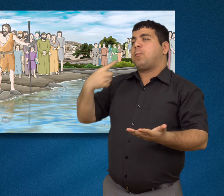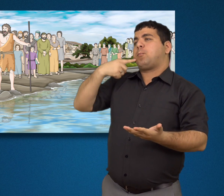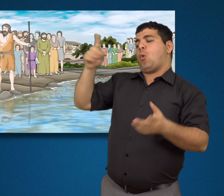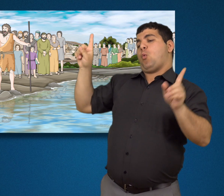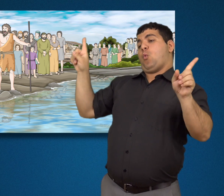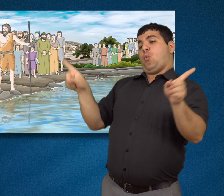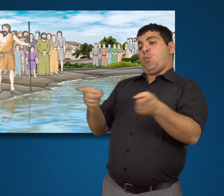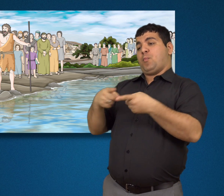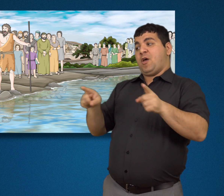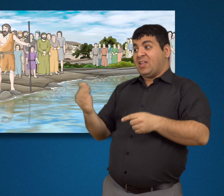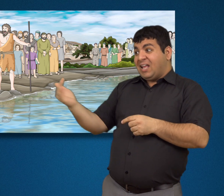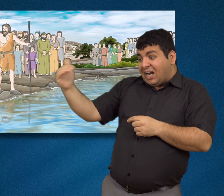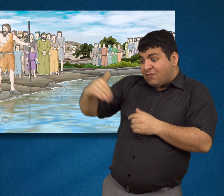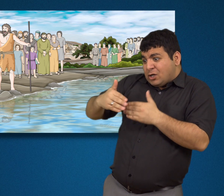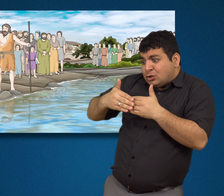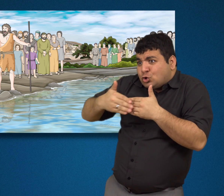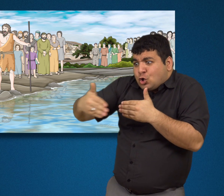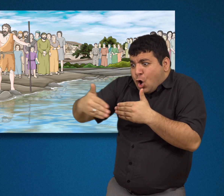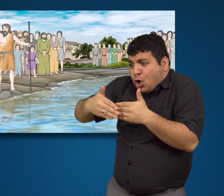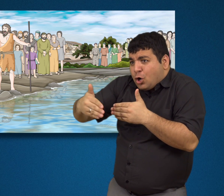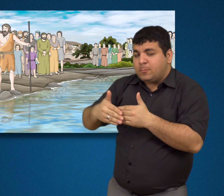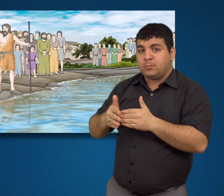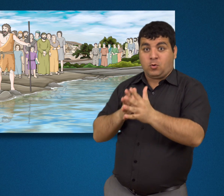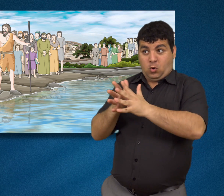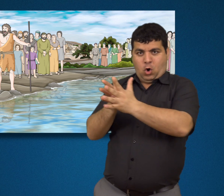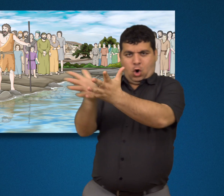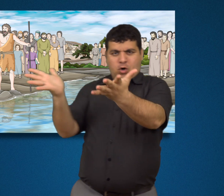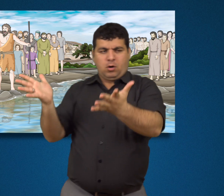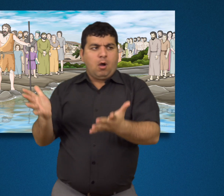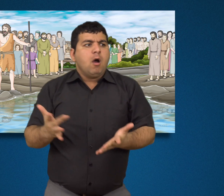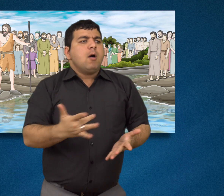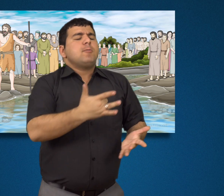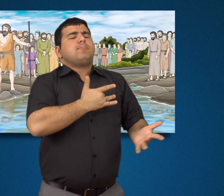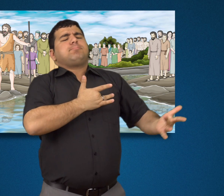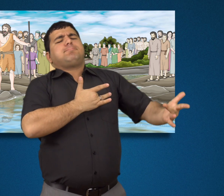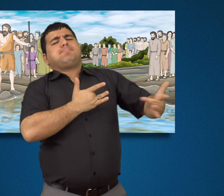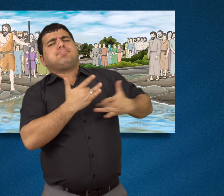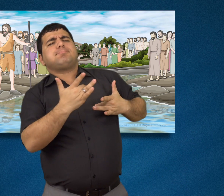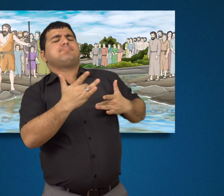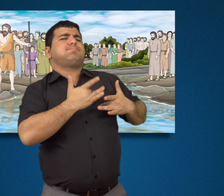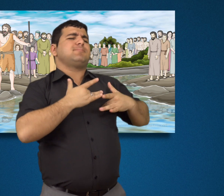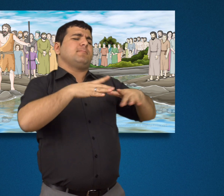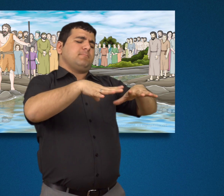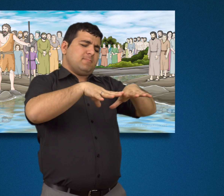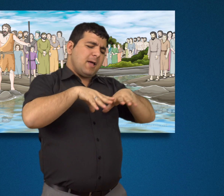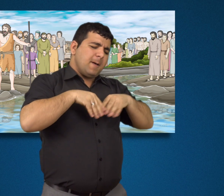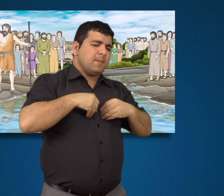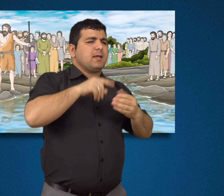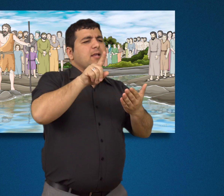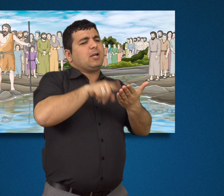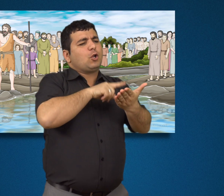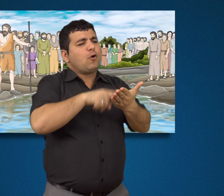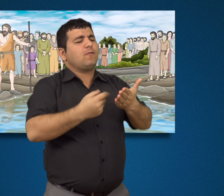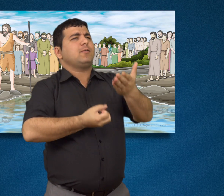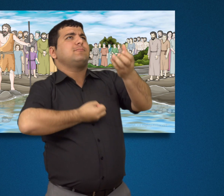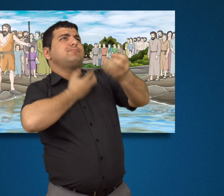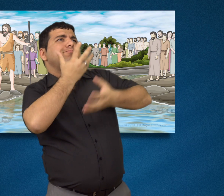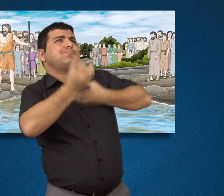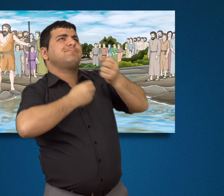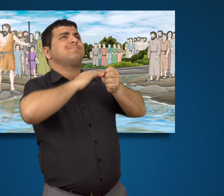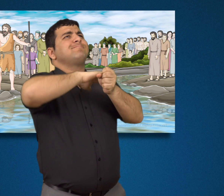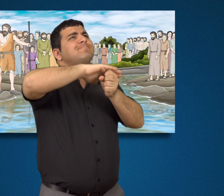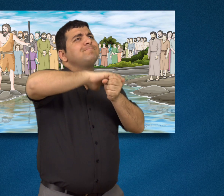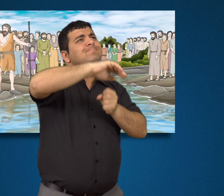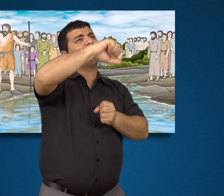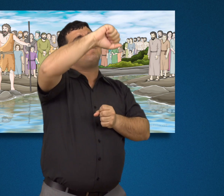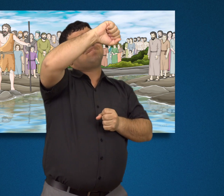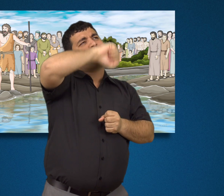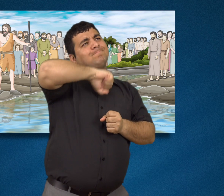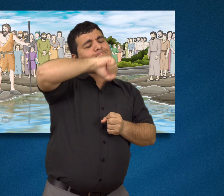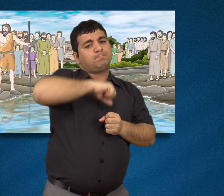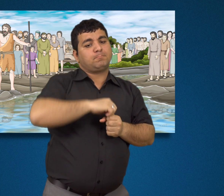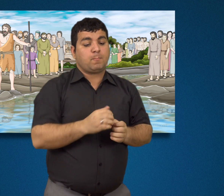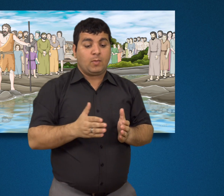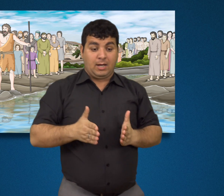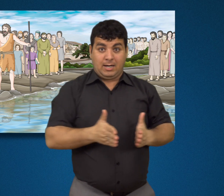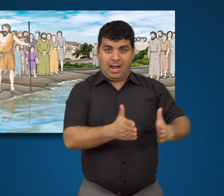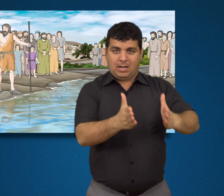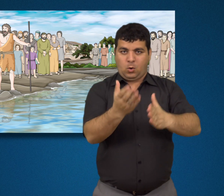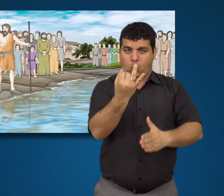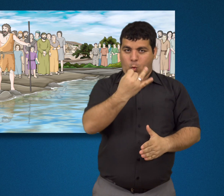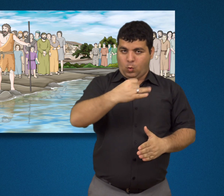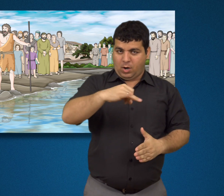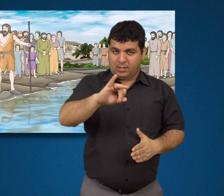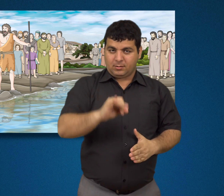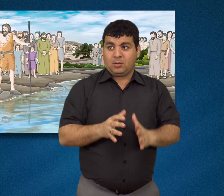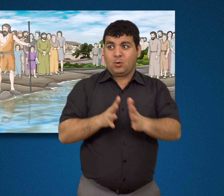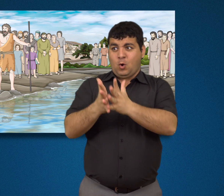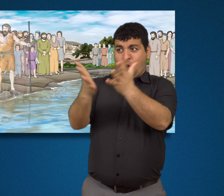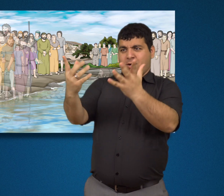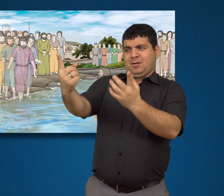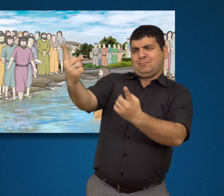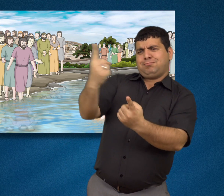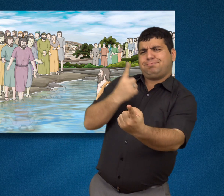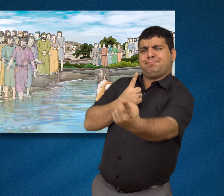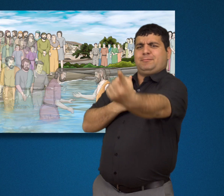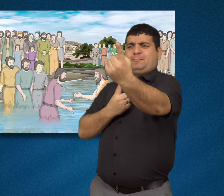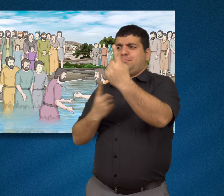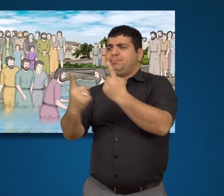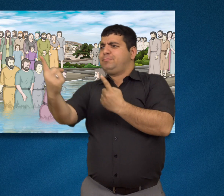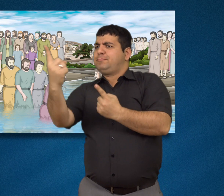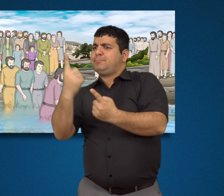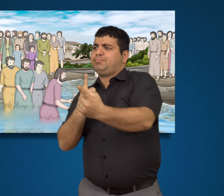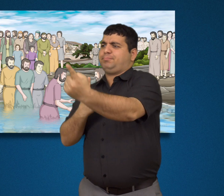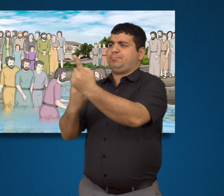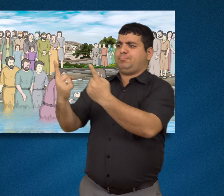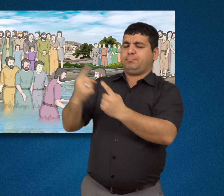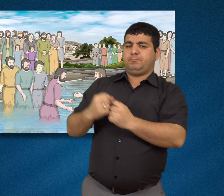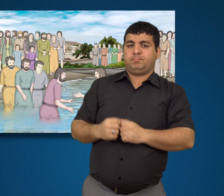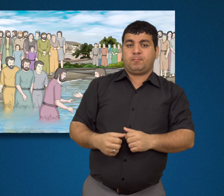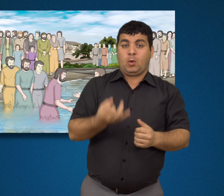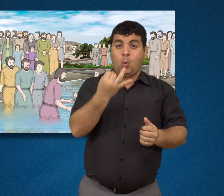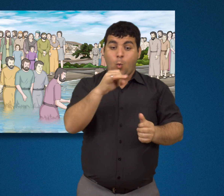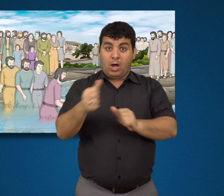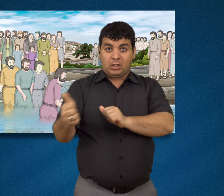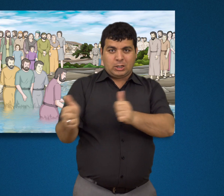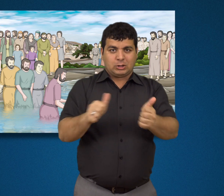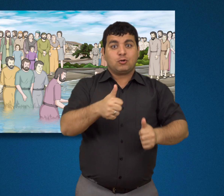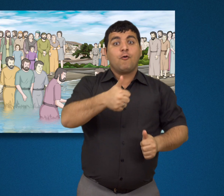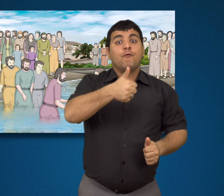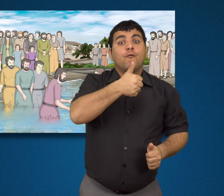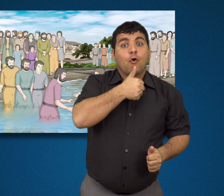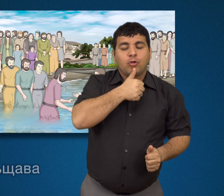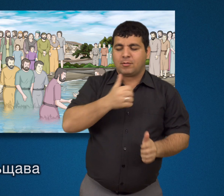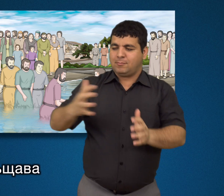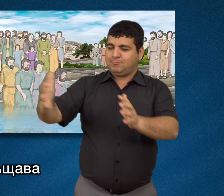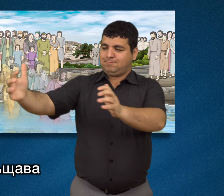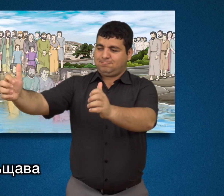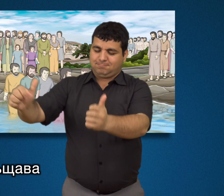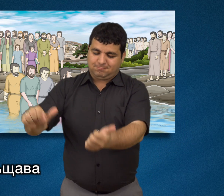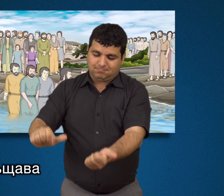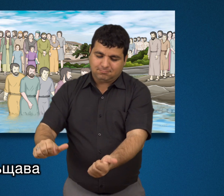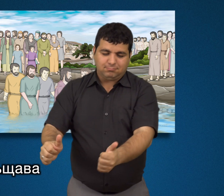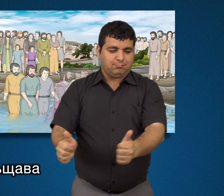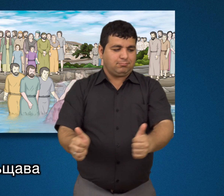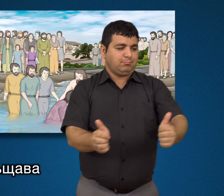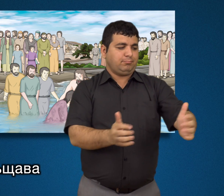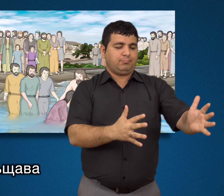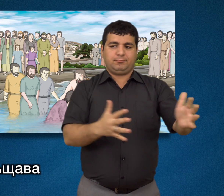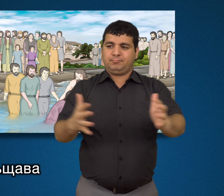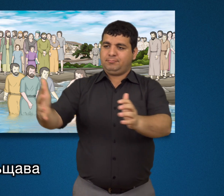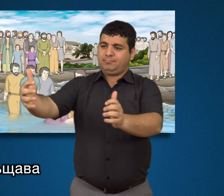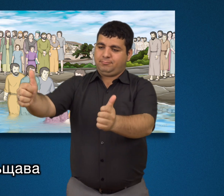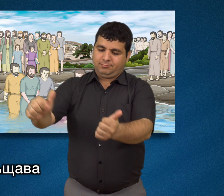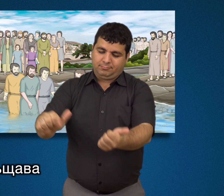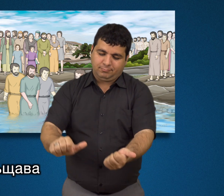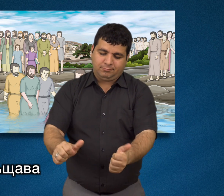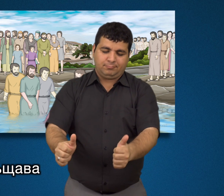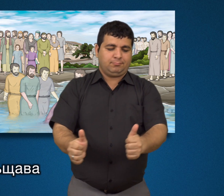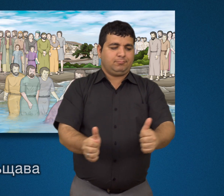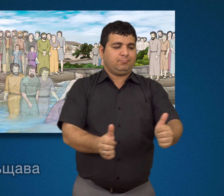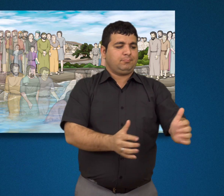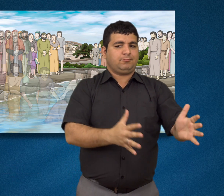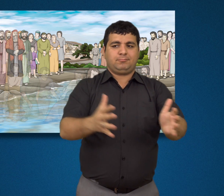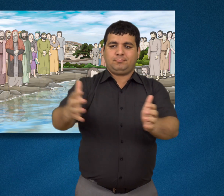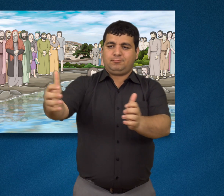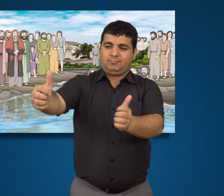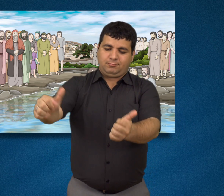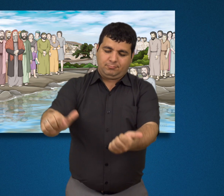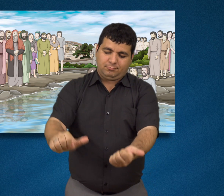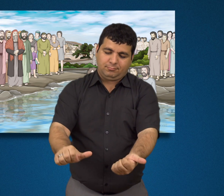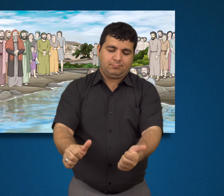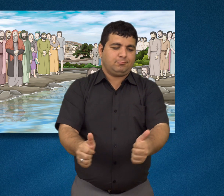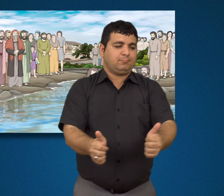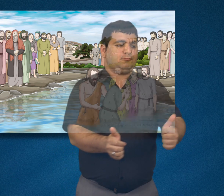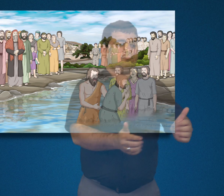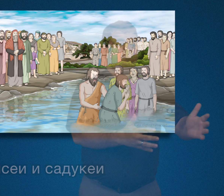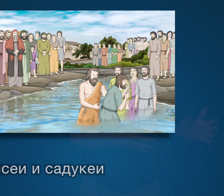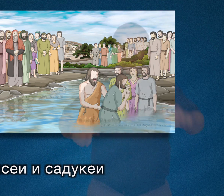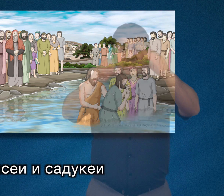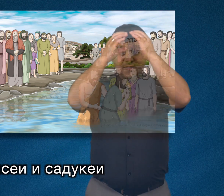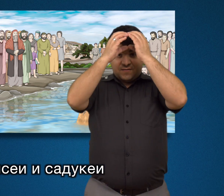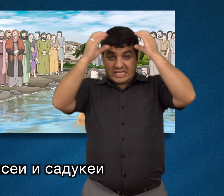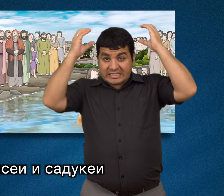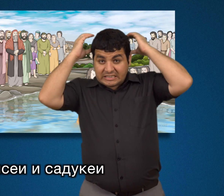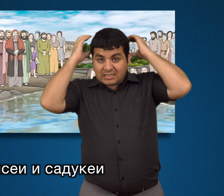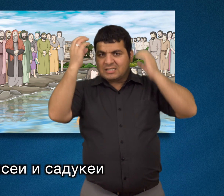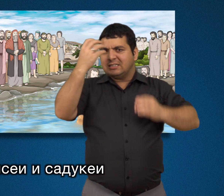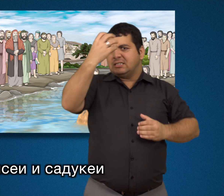Confessing their sins, they were baptized by him in the Jordan River.